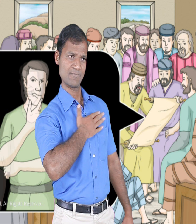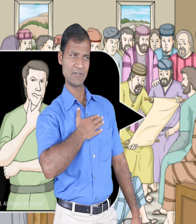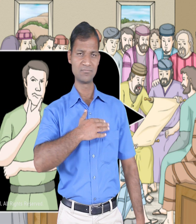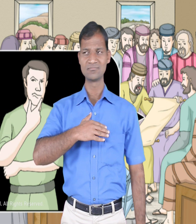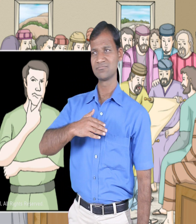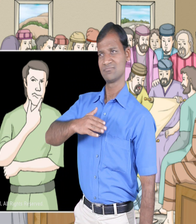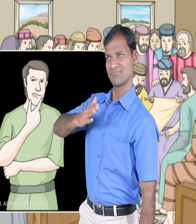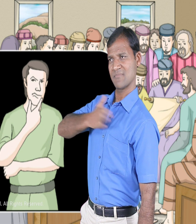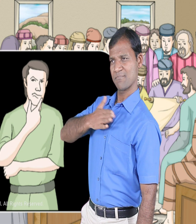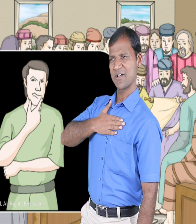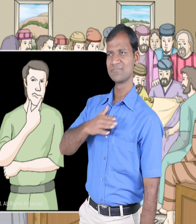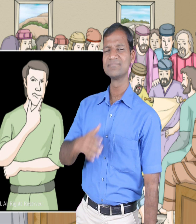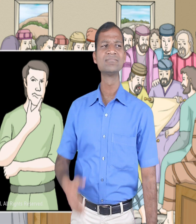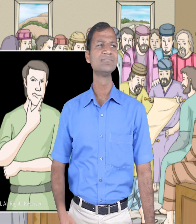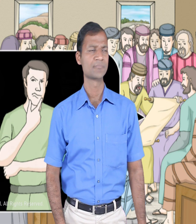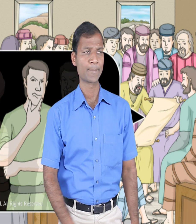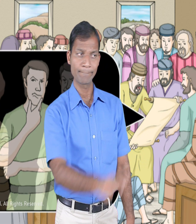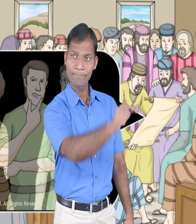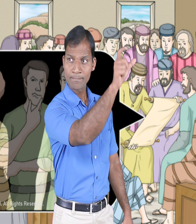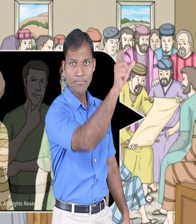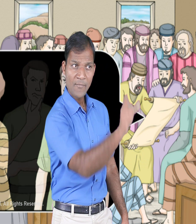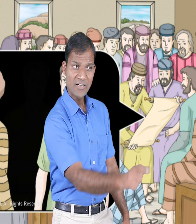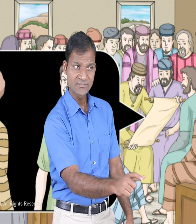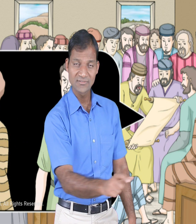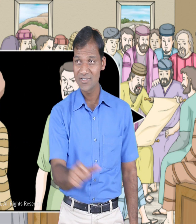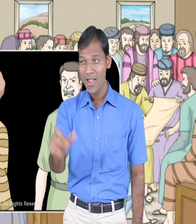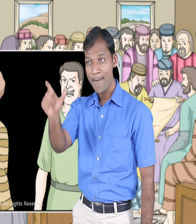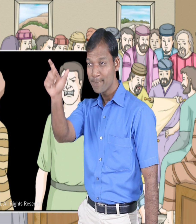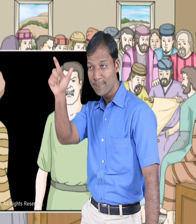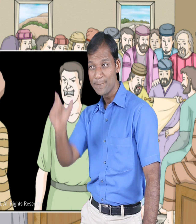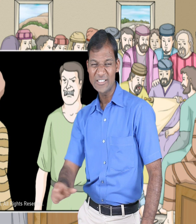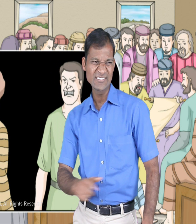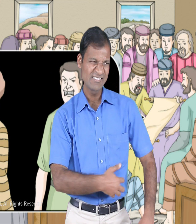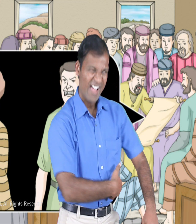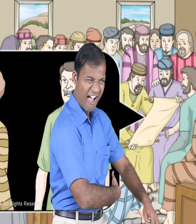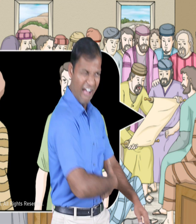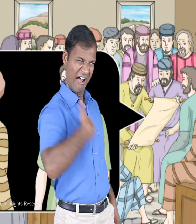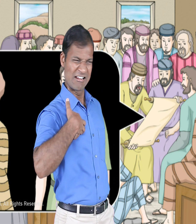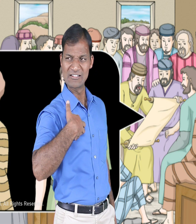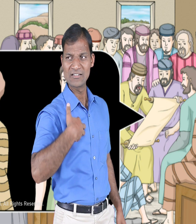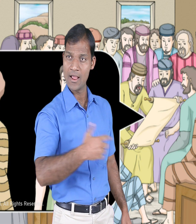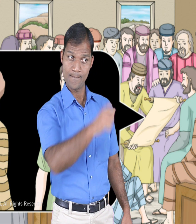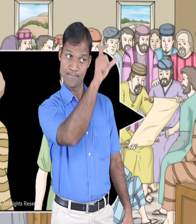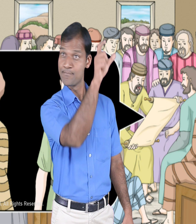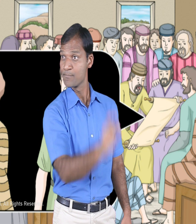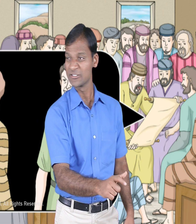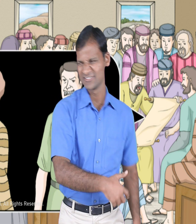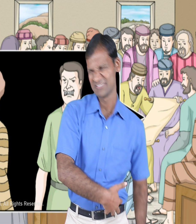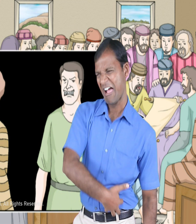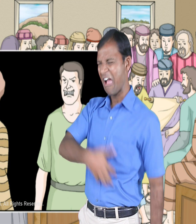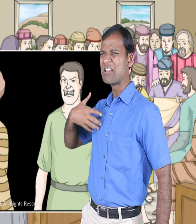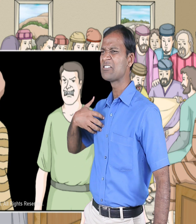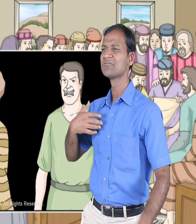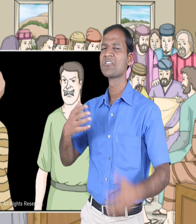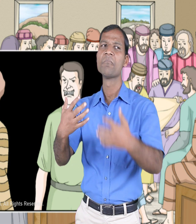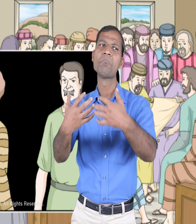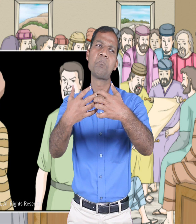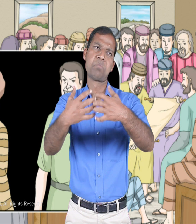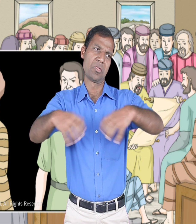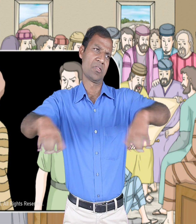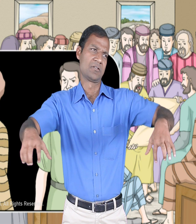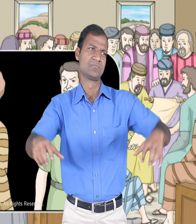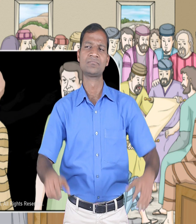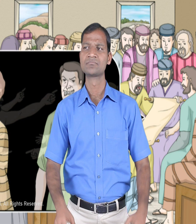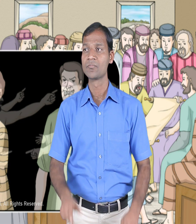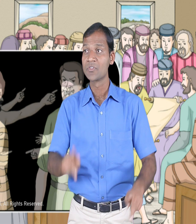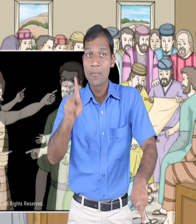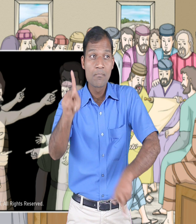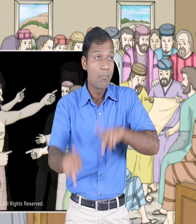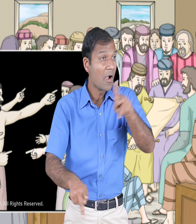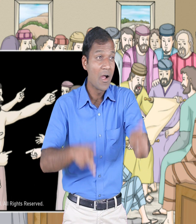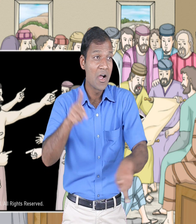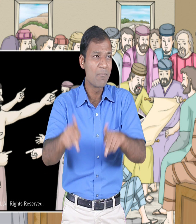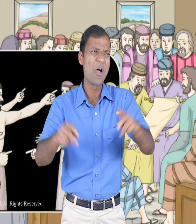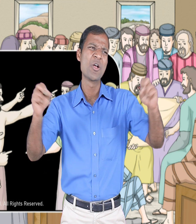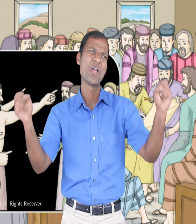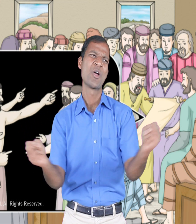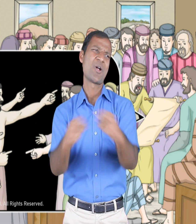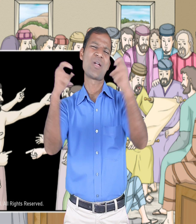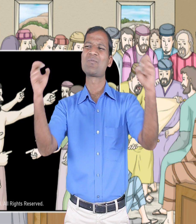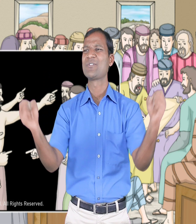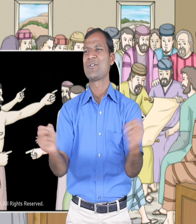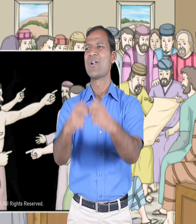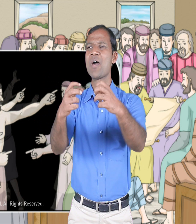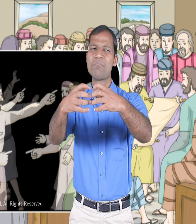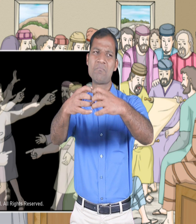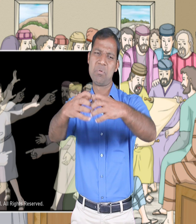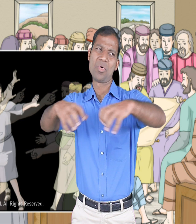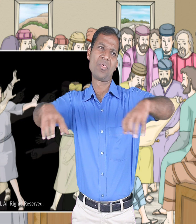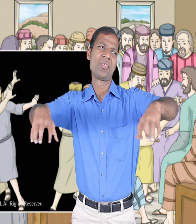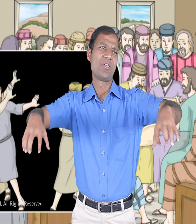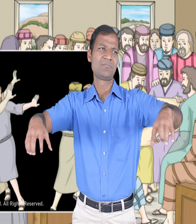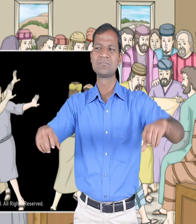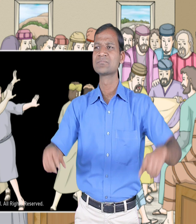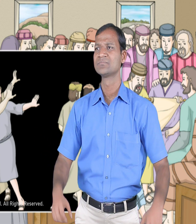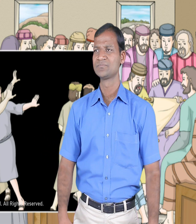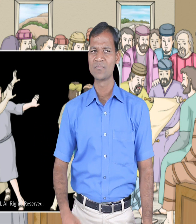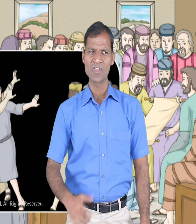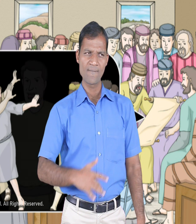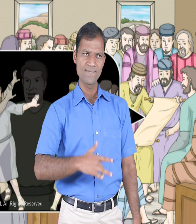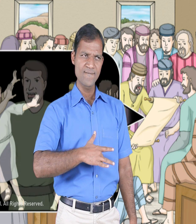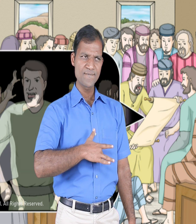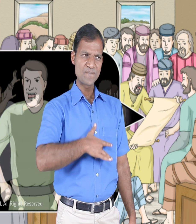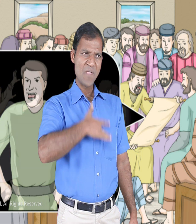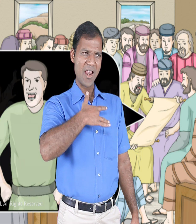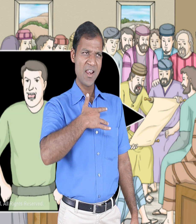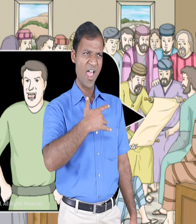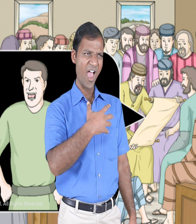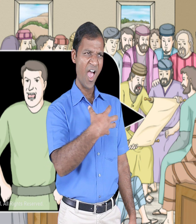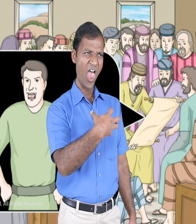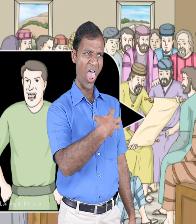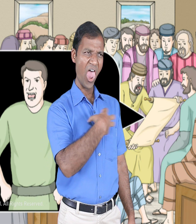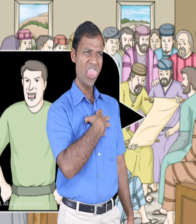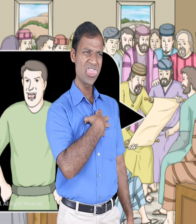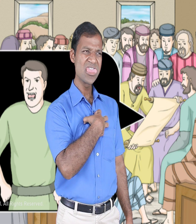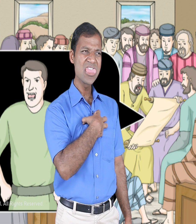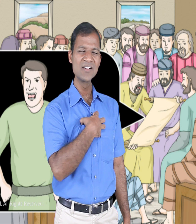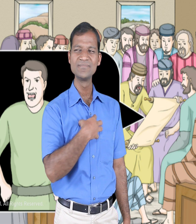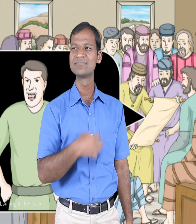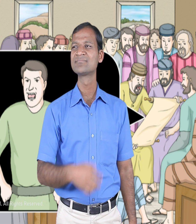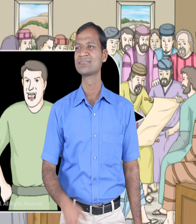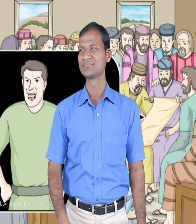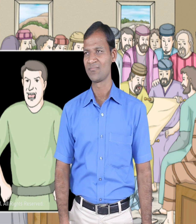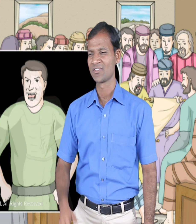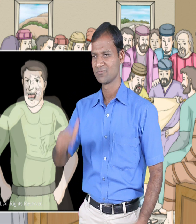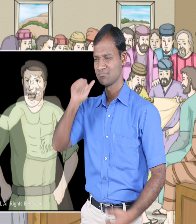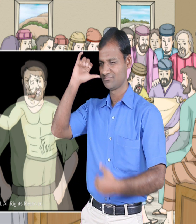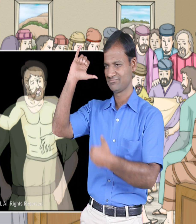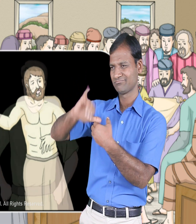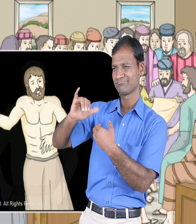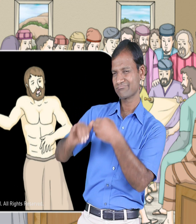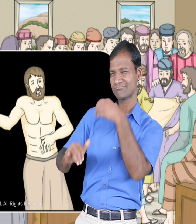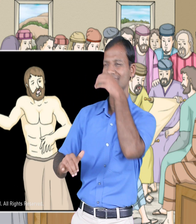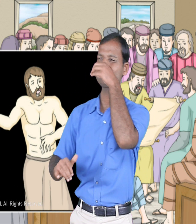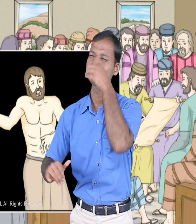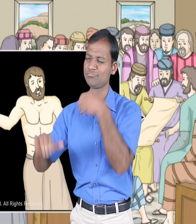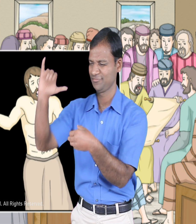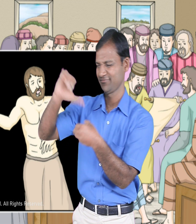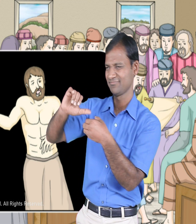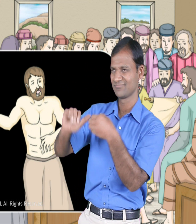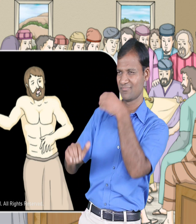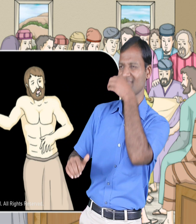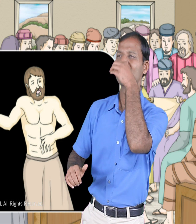rivalries, divisions, factions, and envy;